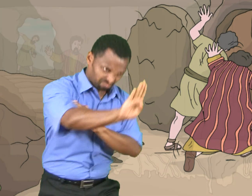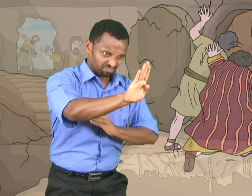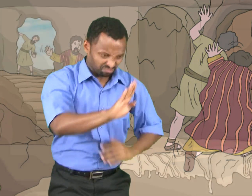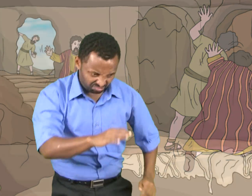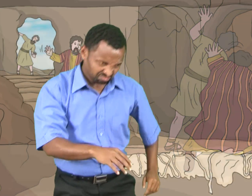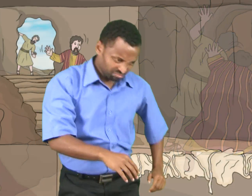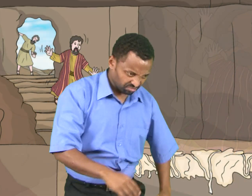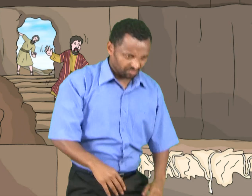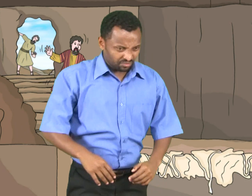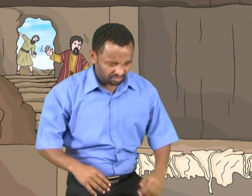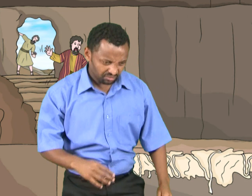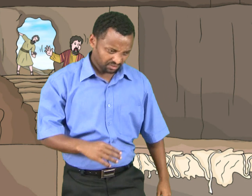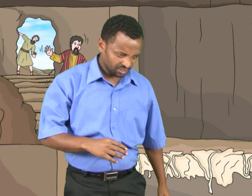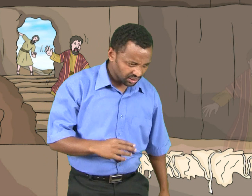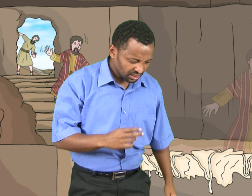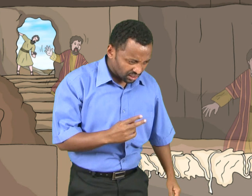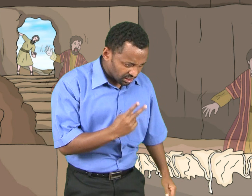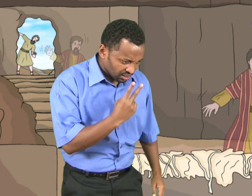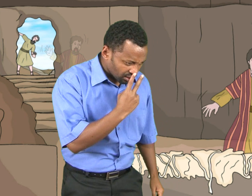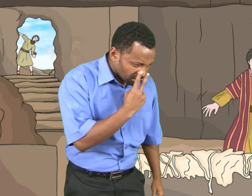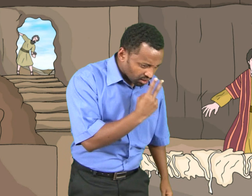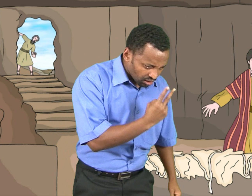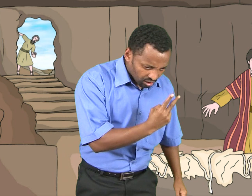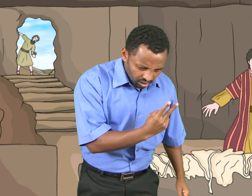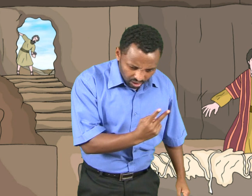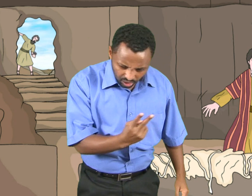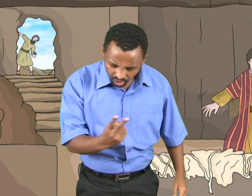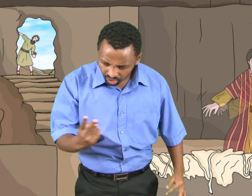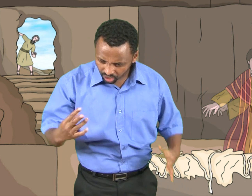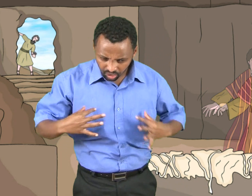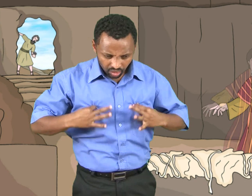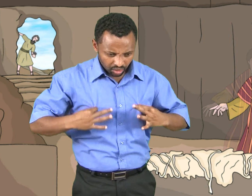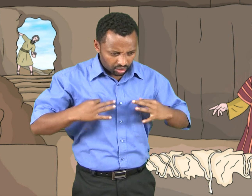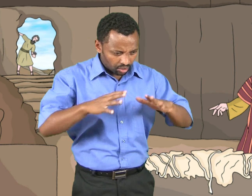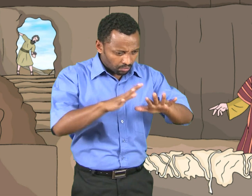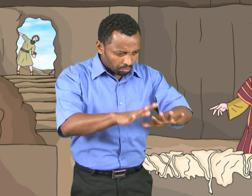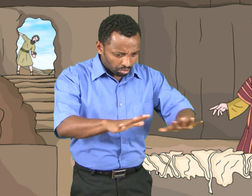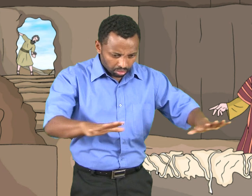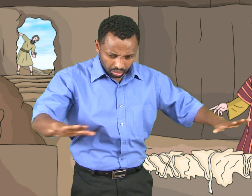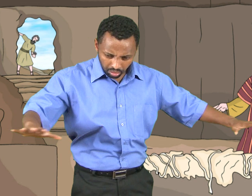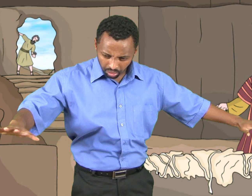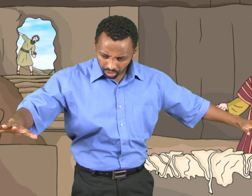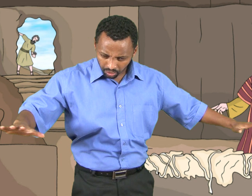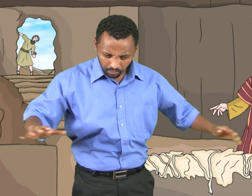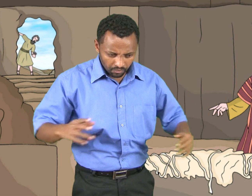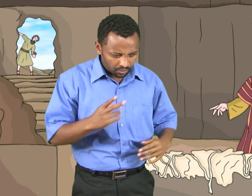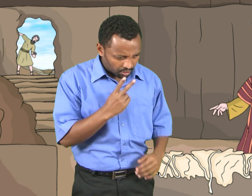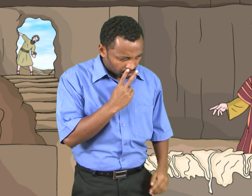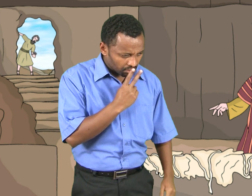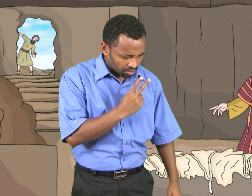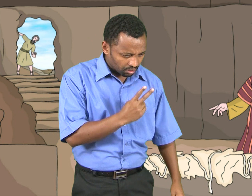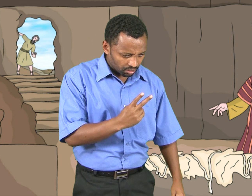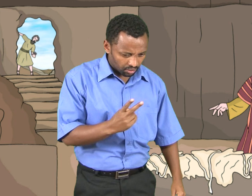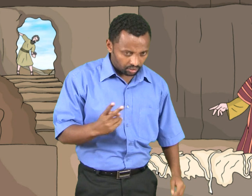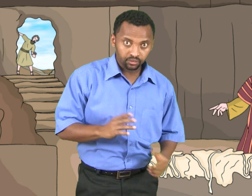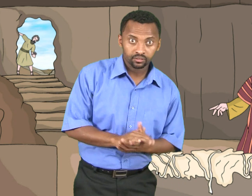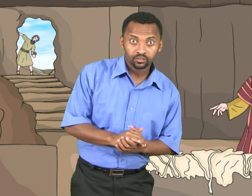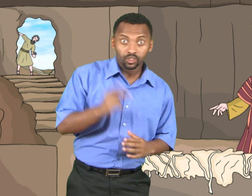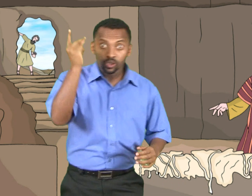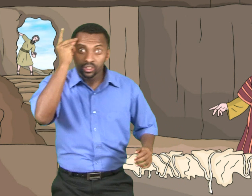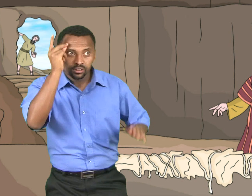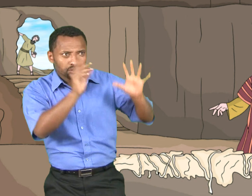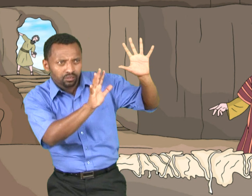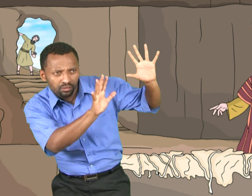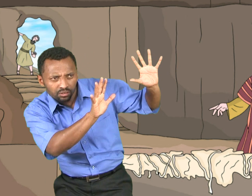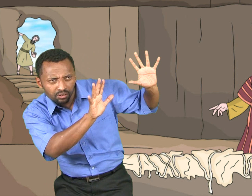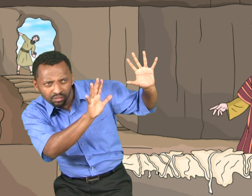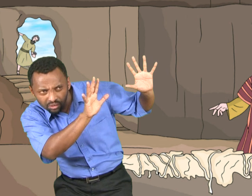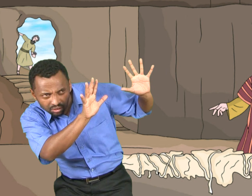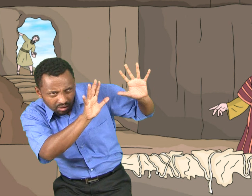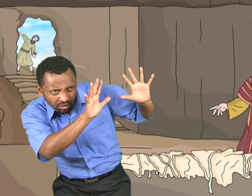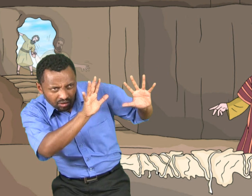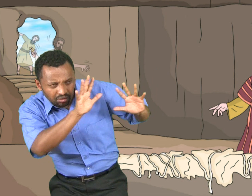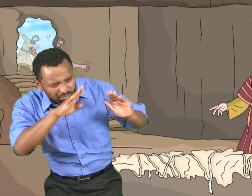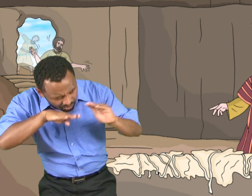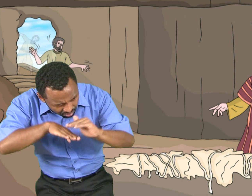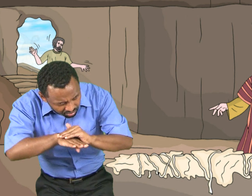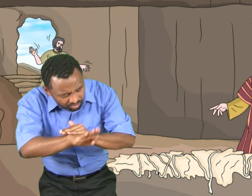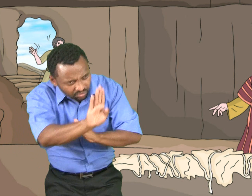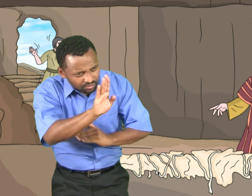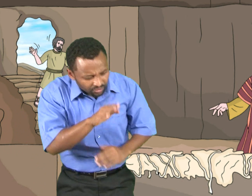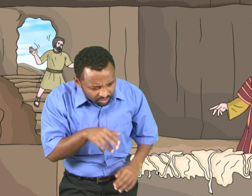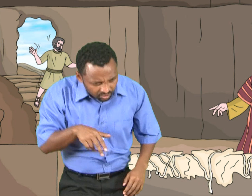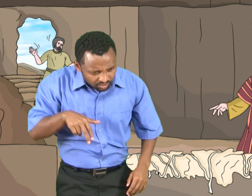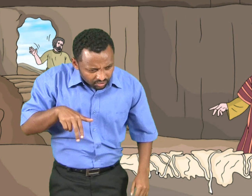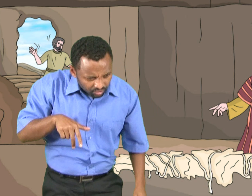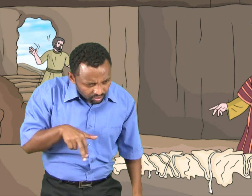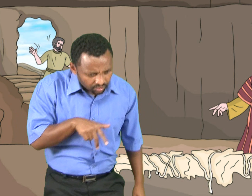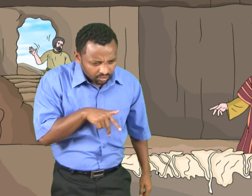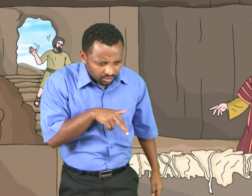He entered the tomb and saw the linen cloths lying there. The cloth that had been around Jesus’ head was rolled up, lying separate from the linen cloths.